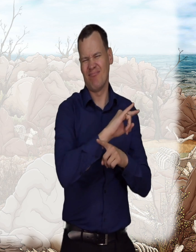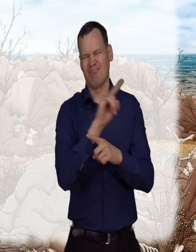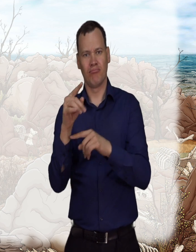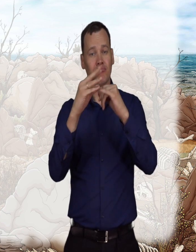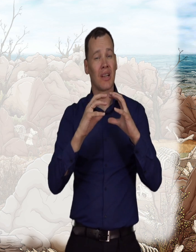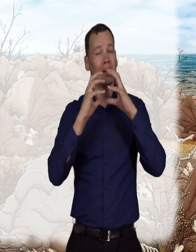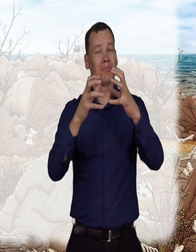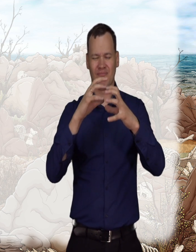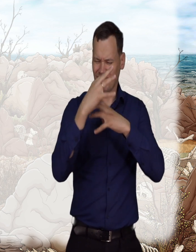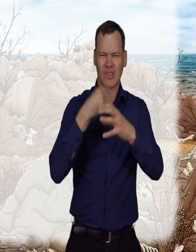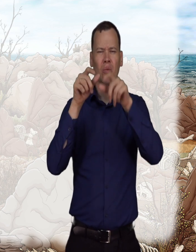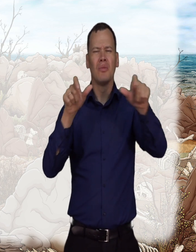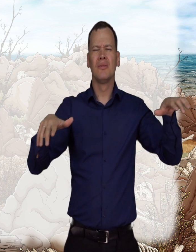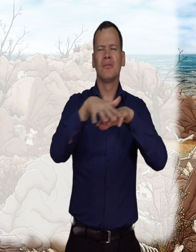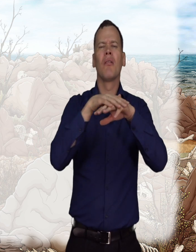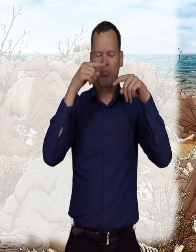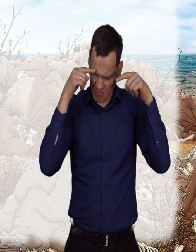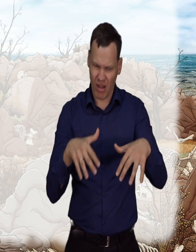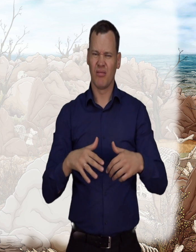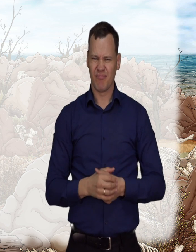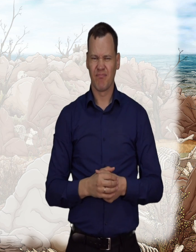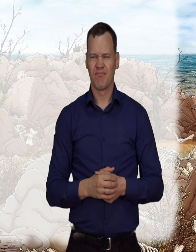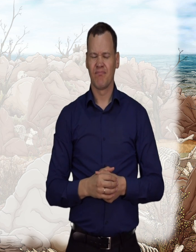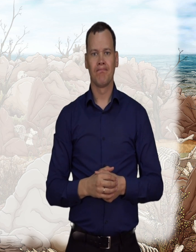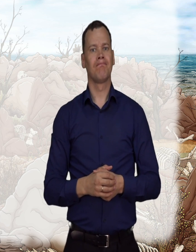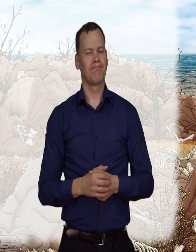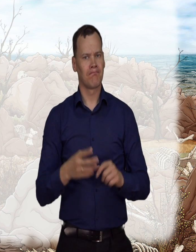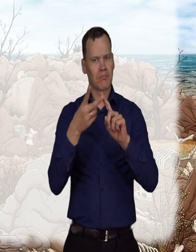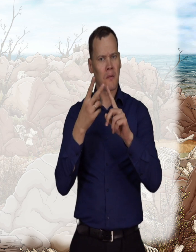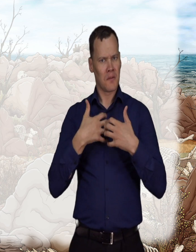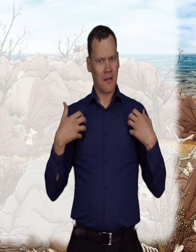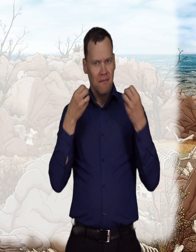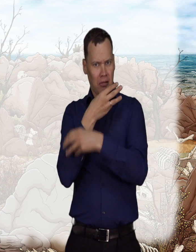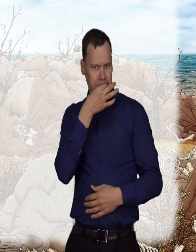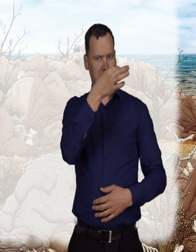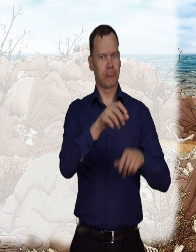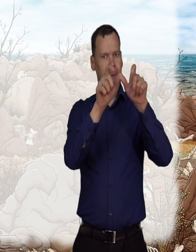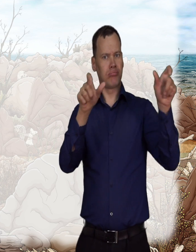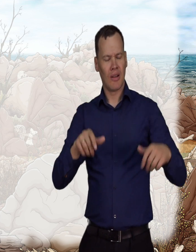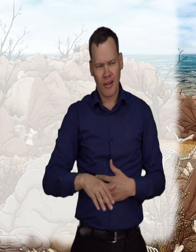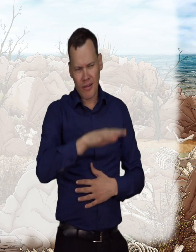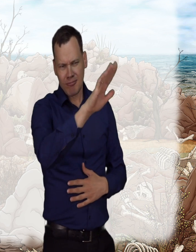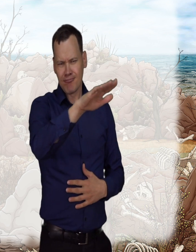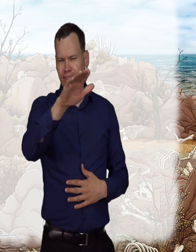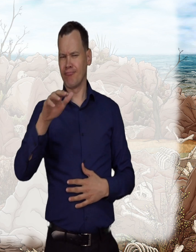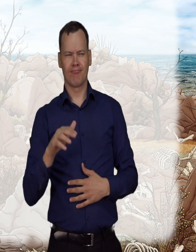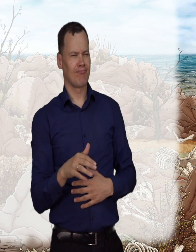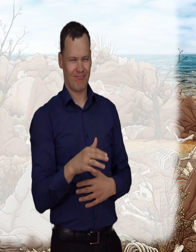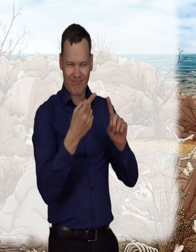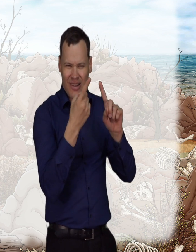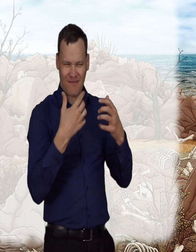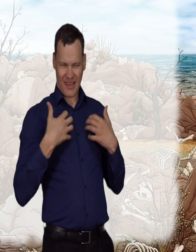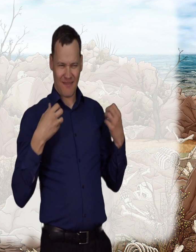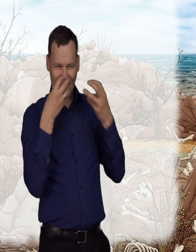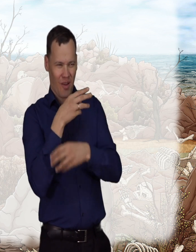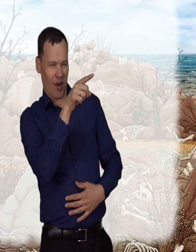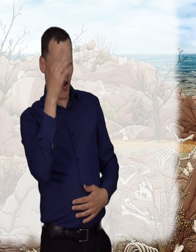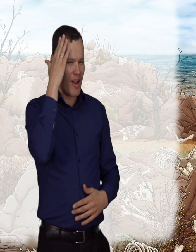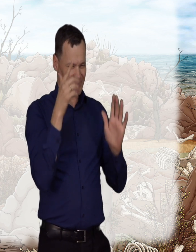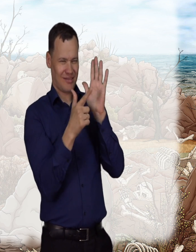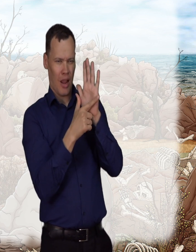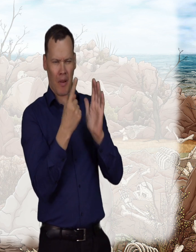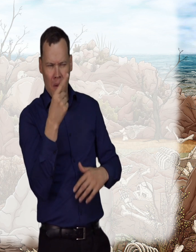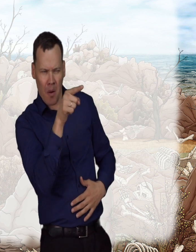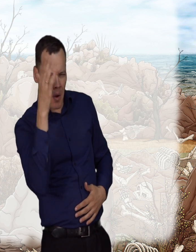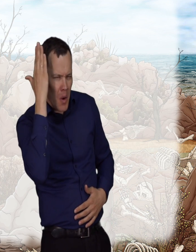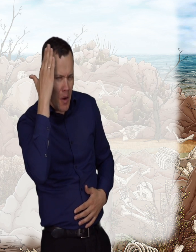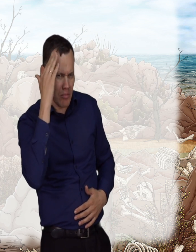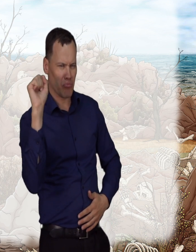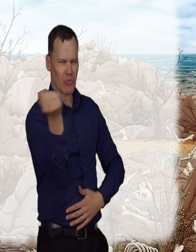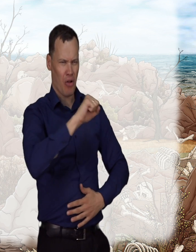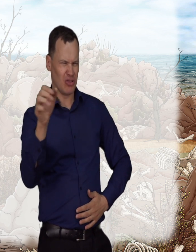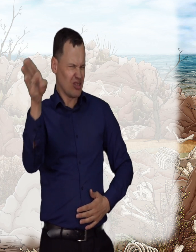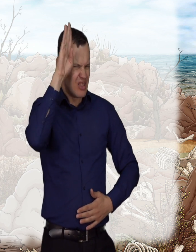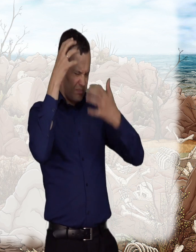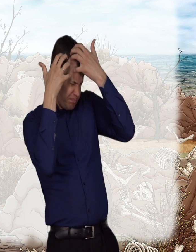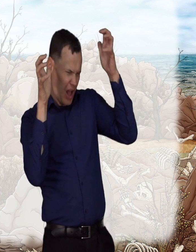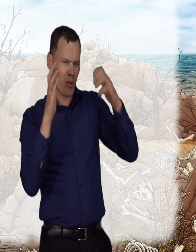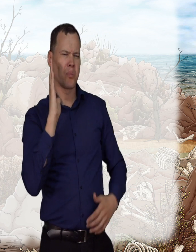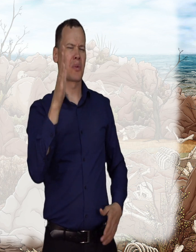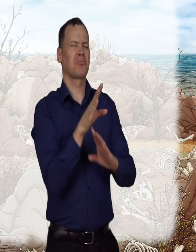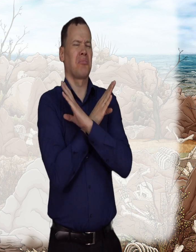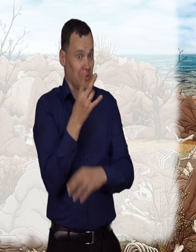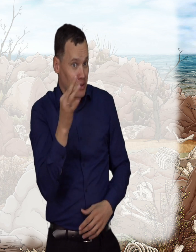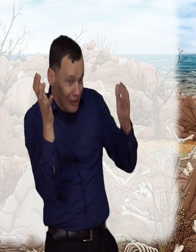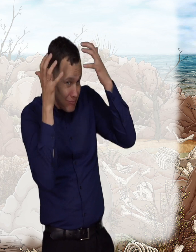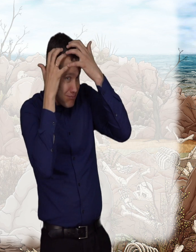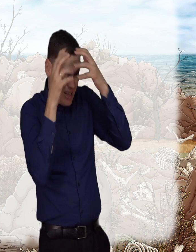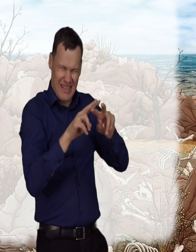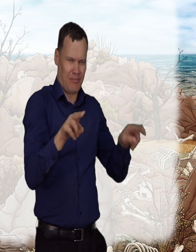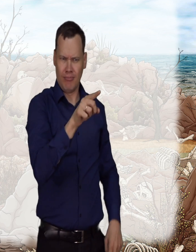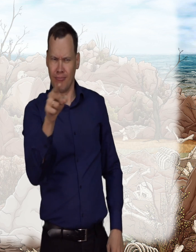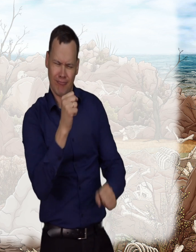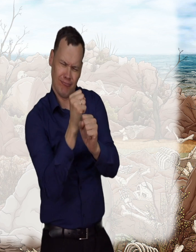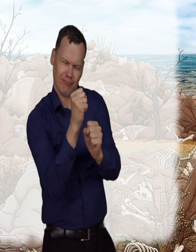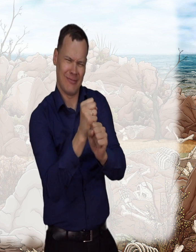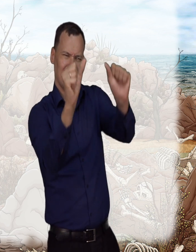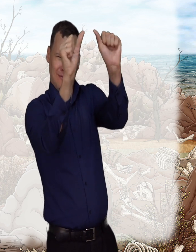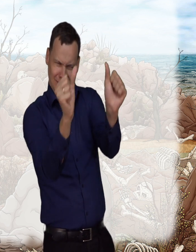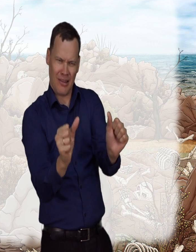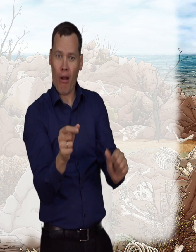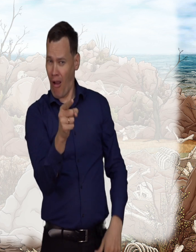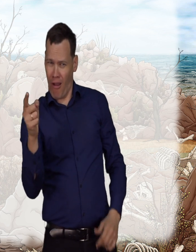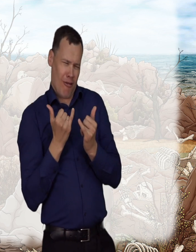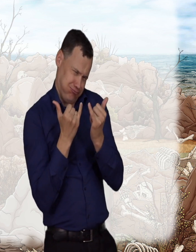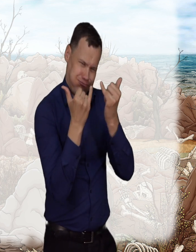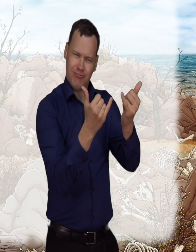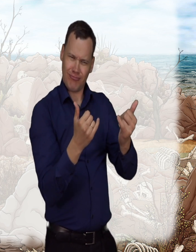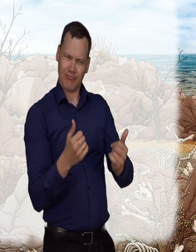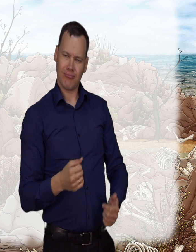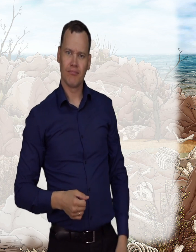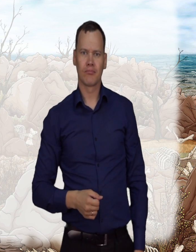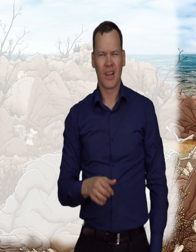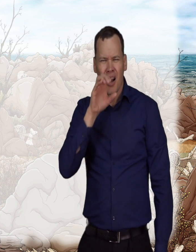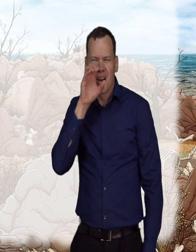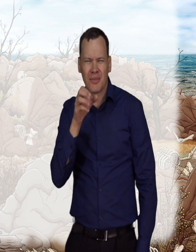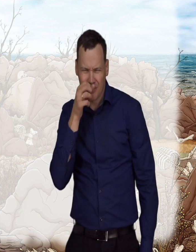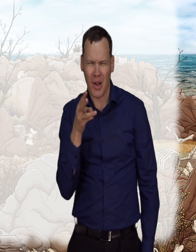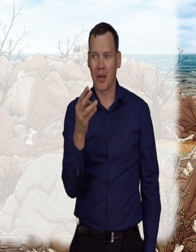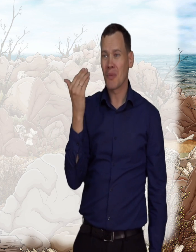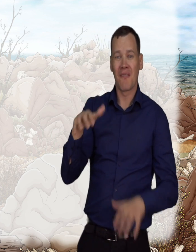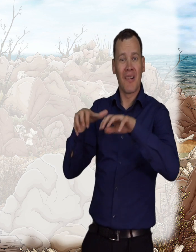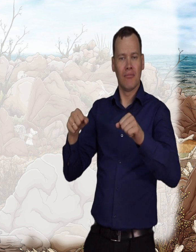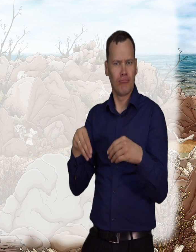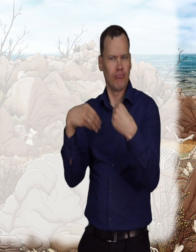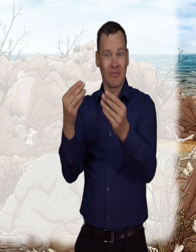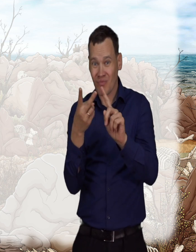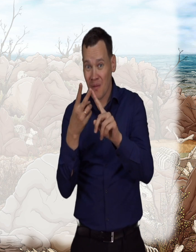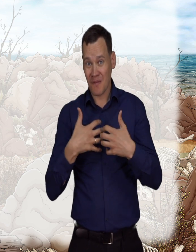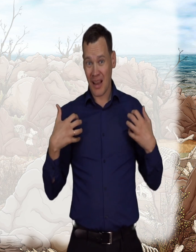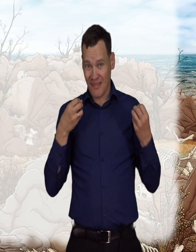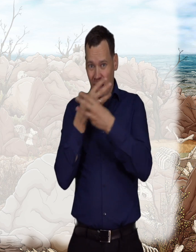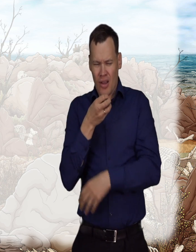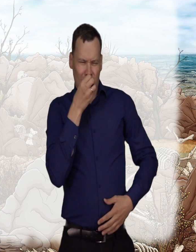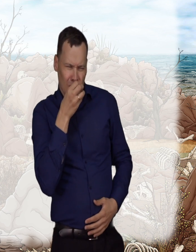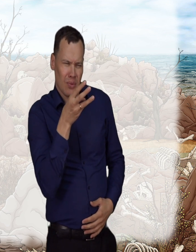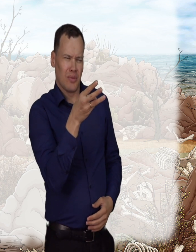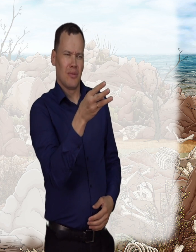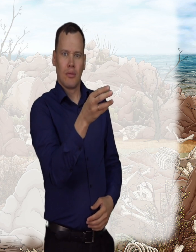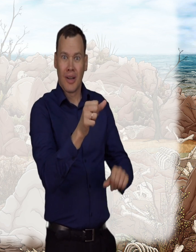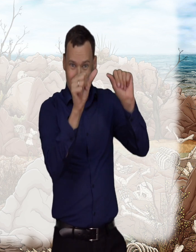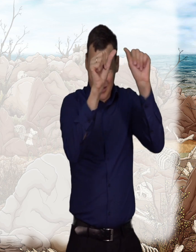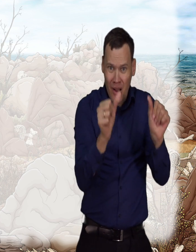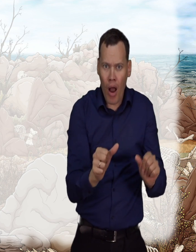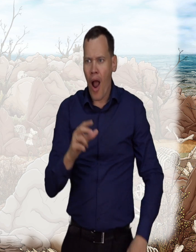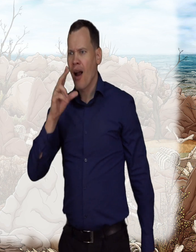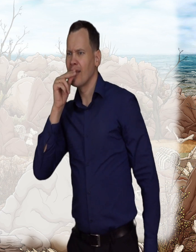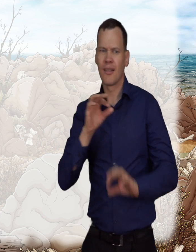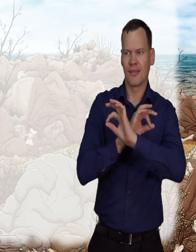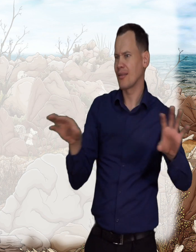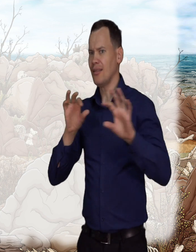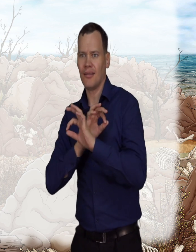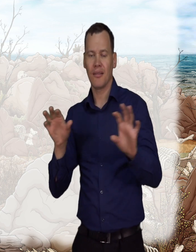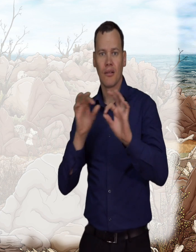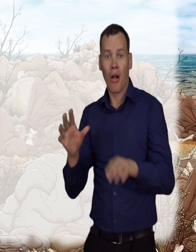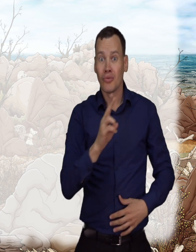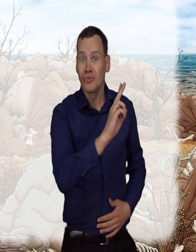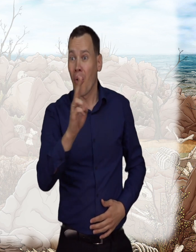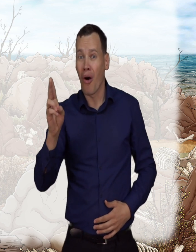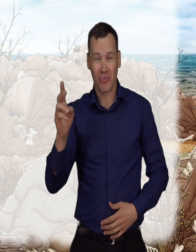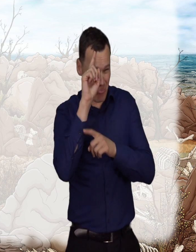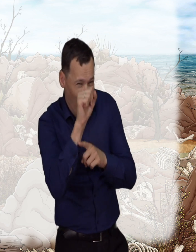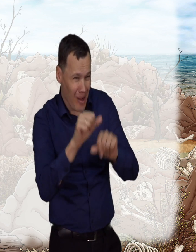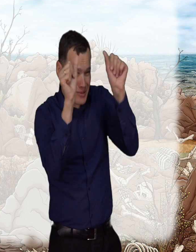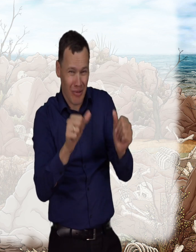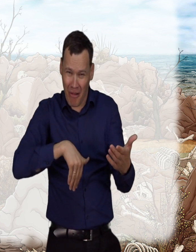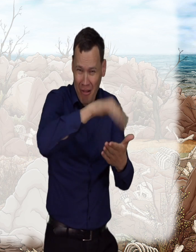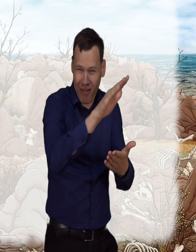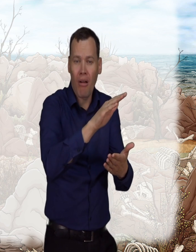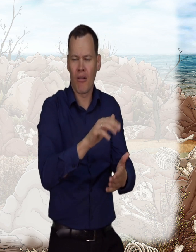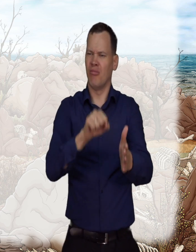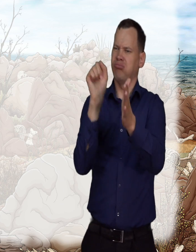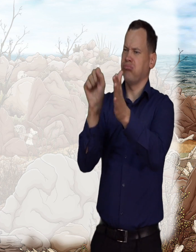Because of the signs it was given to perform on behalf of the first beast, it deceived those who dwell on the earth, telling them to make an image to the beast that had been wounded by the sword and yet had lived.